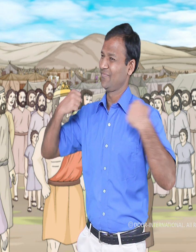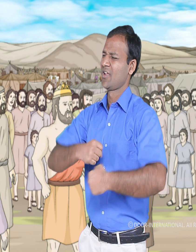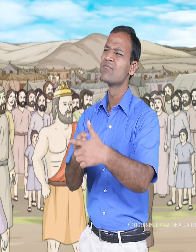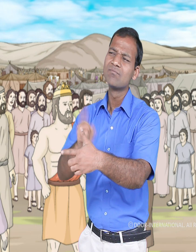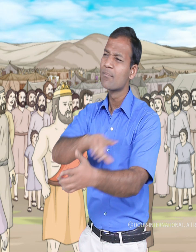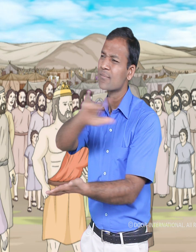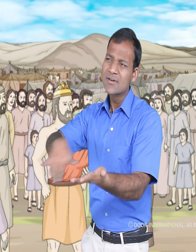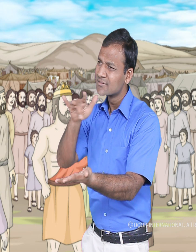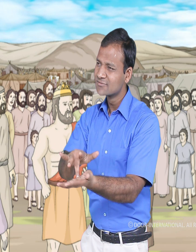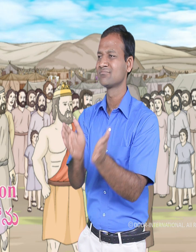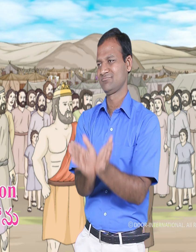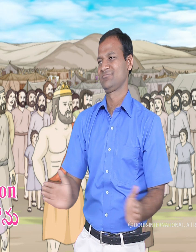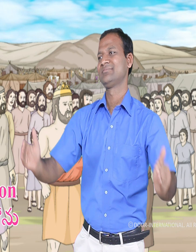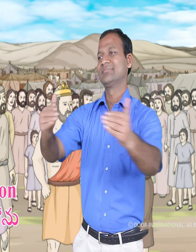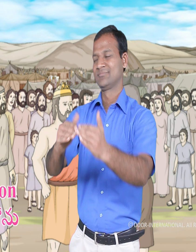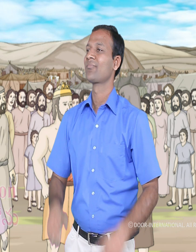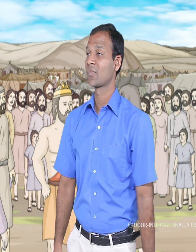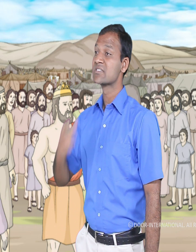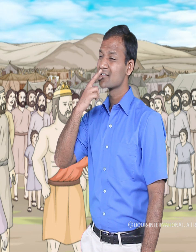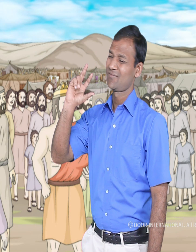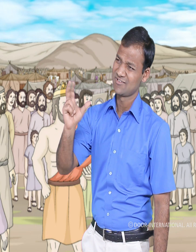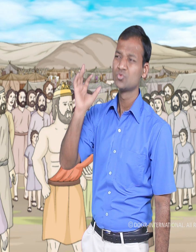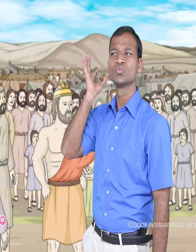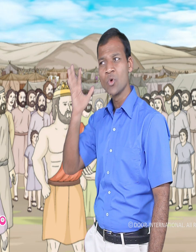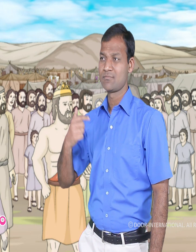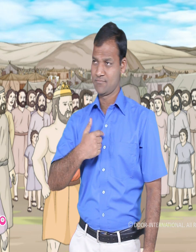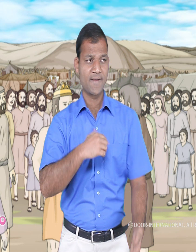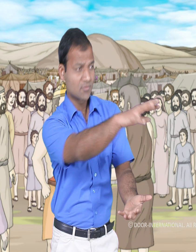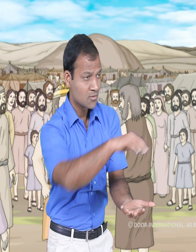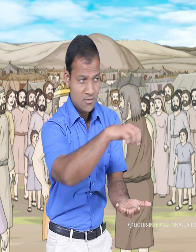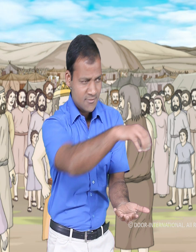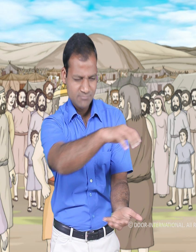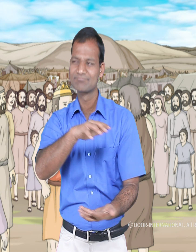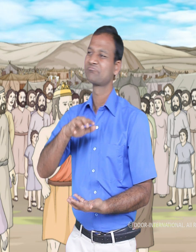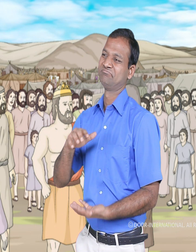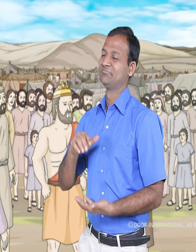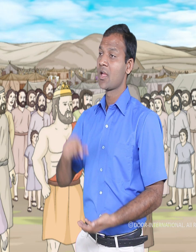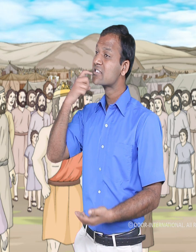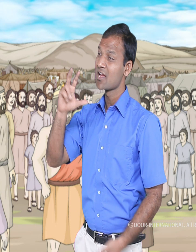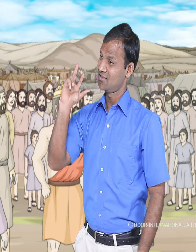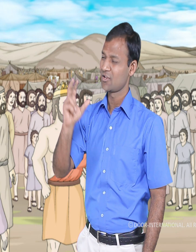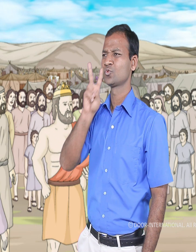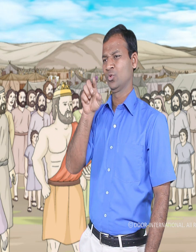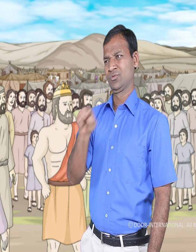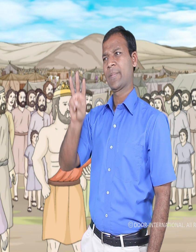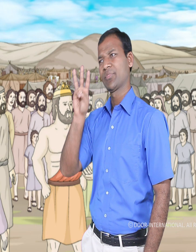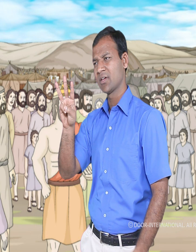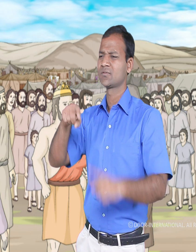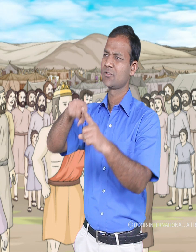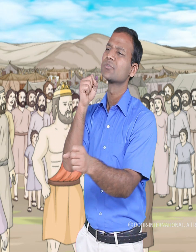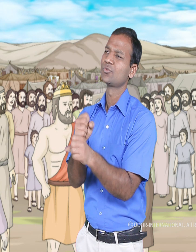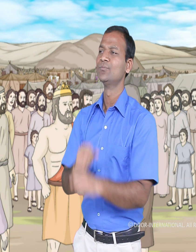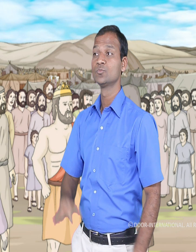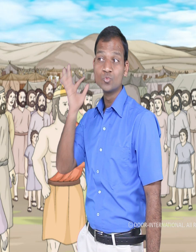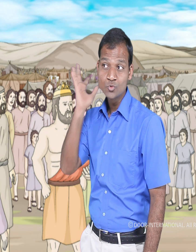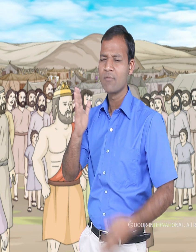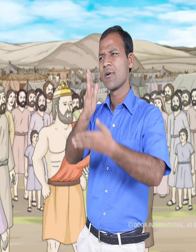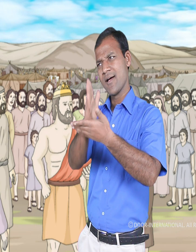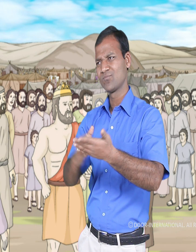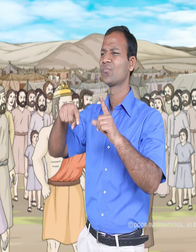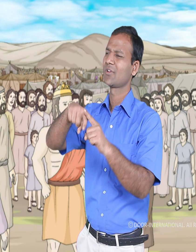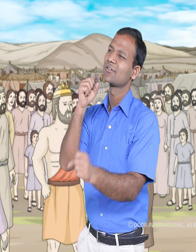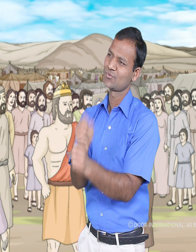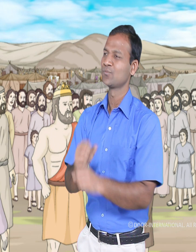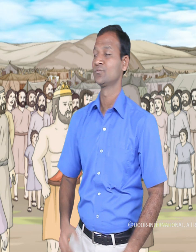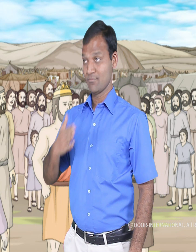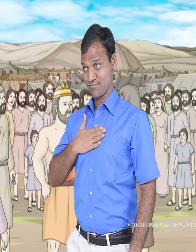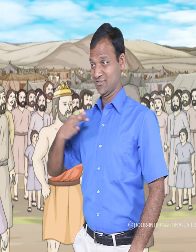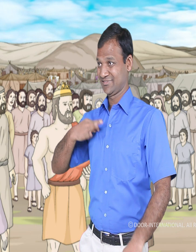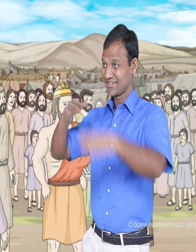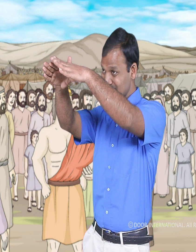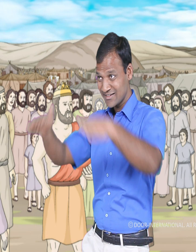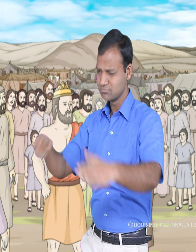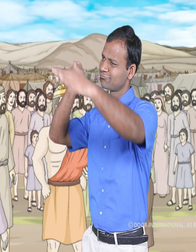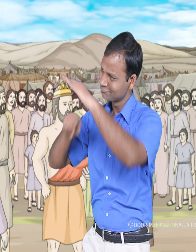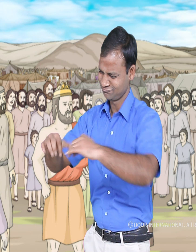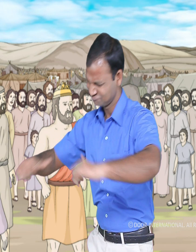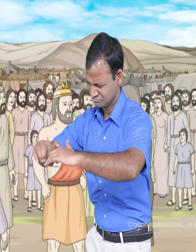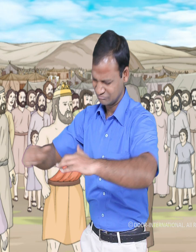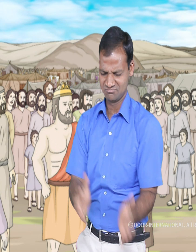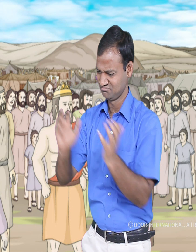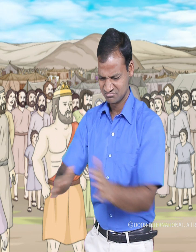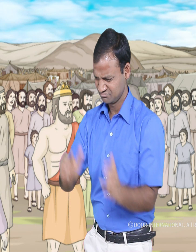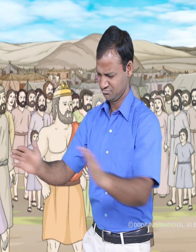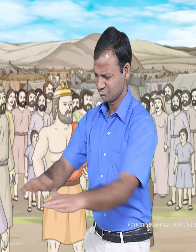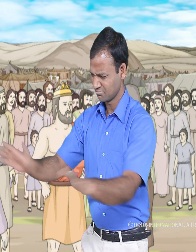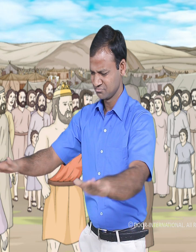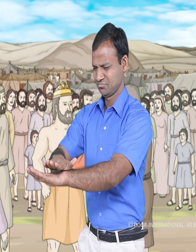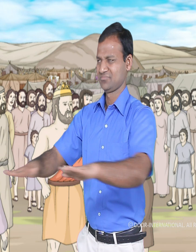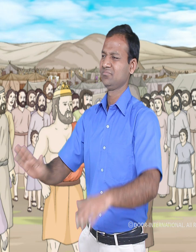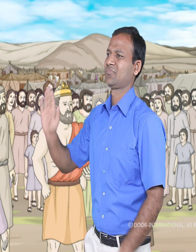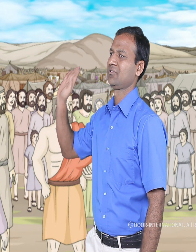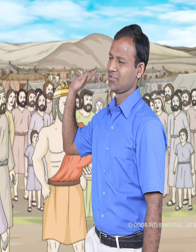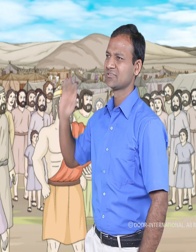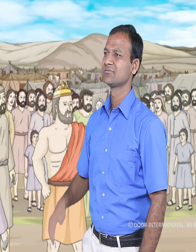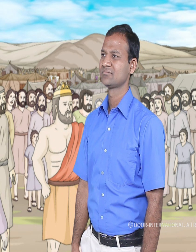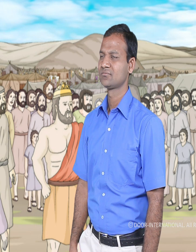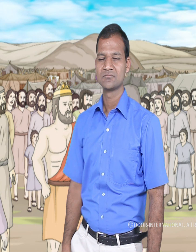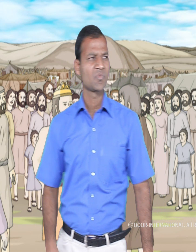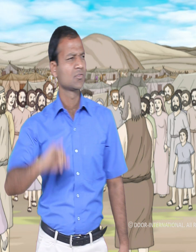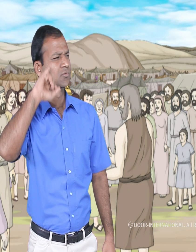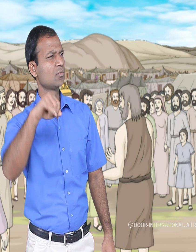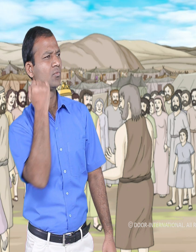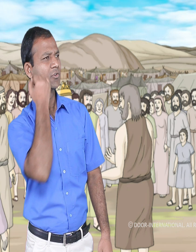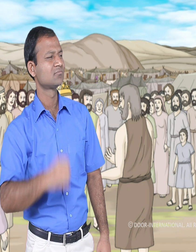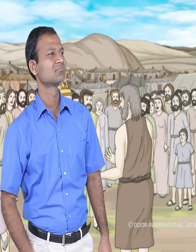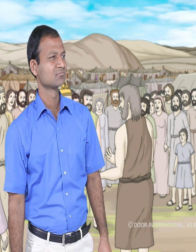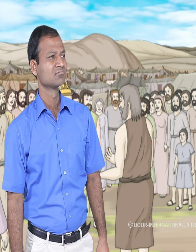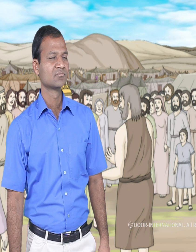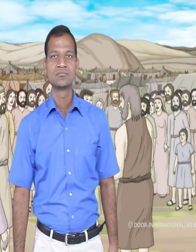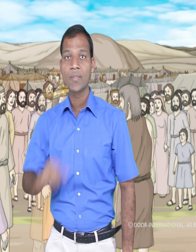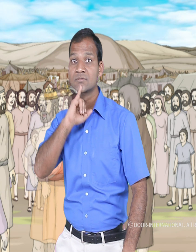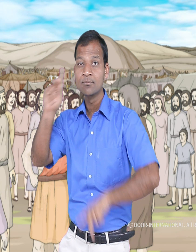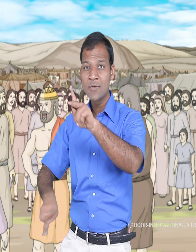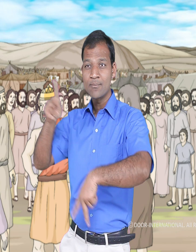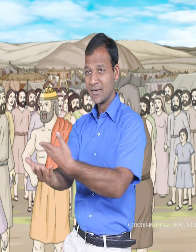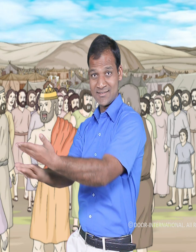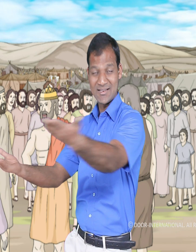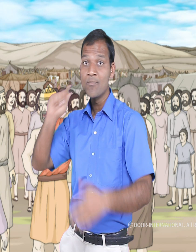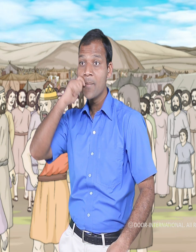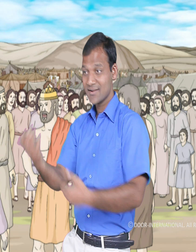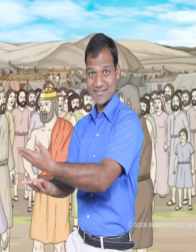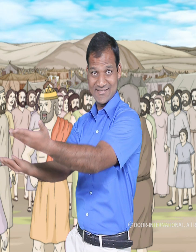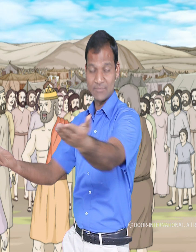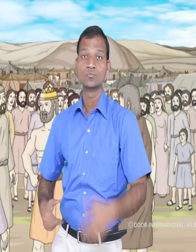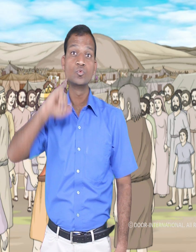This is what I did: When I saw among the spoils a beautiful cloak from Shinar, two hundred shekels of silver, and a bar of gold weighing fifty shekels, I coveted them and took them.